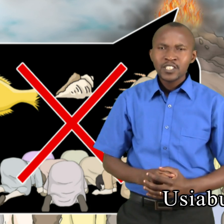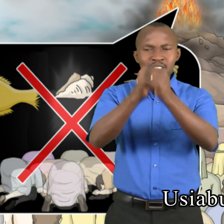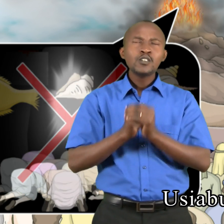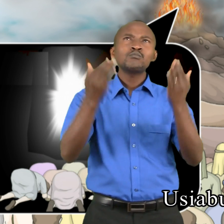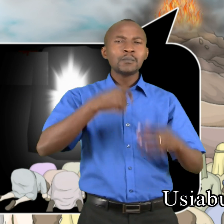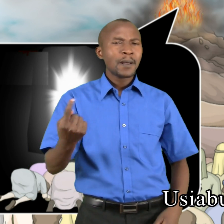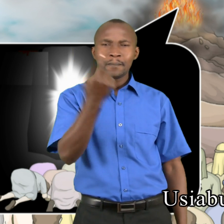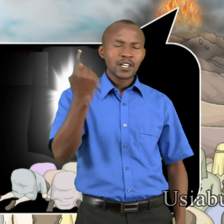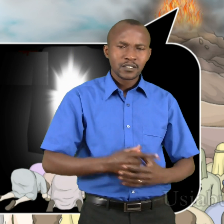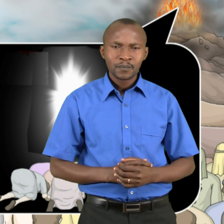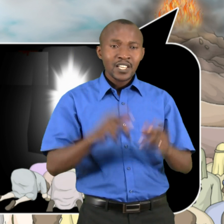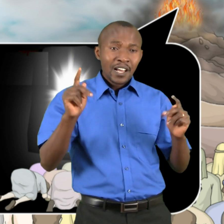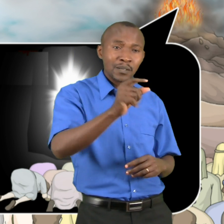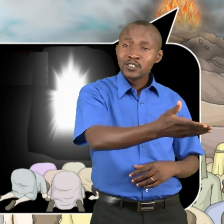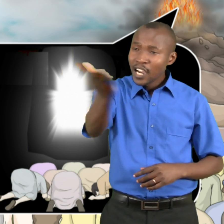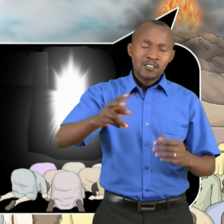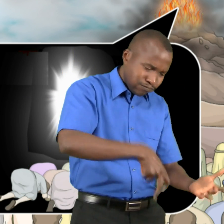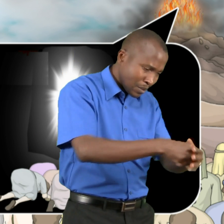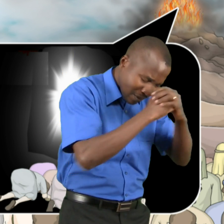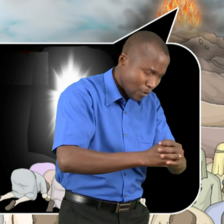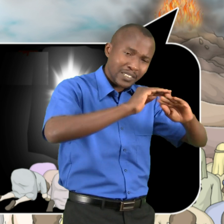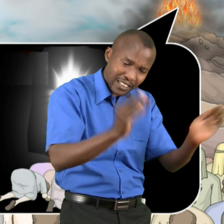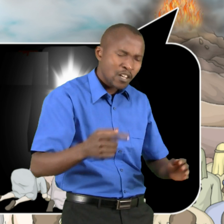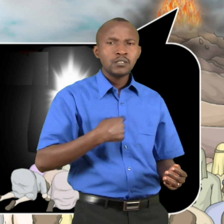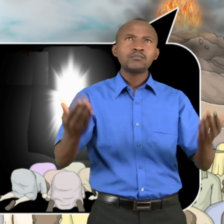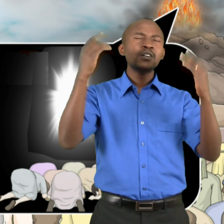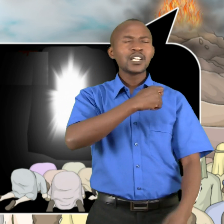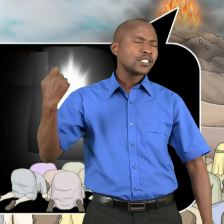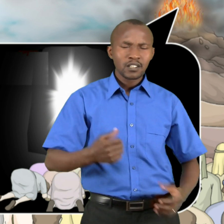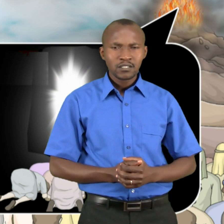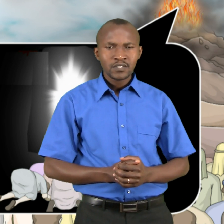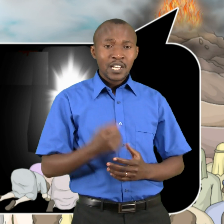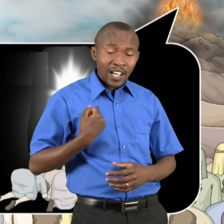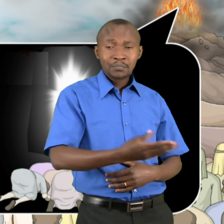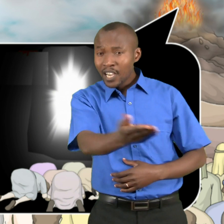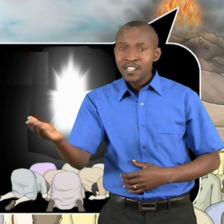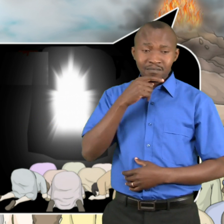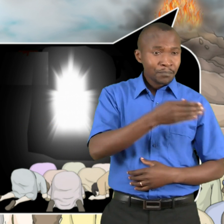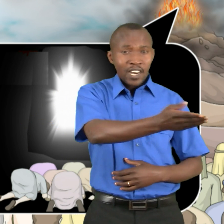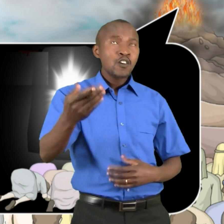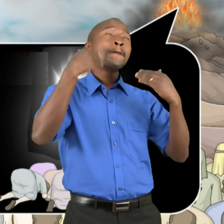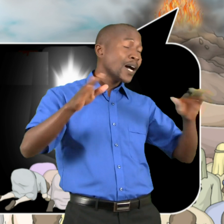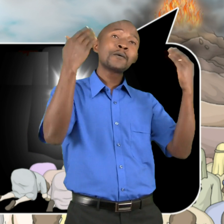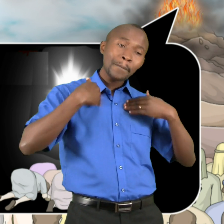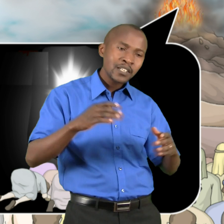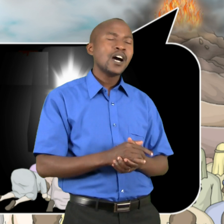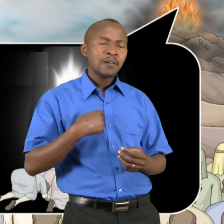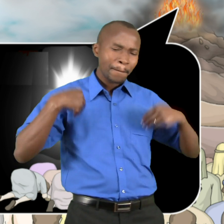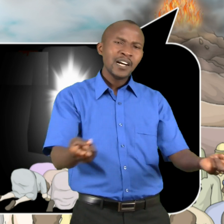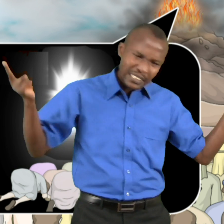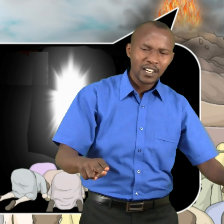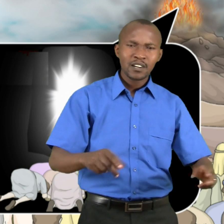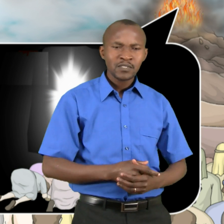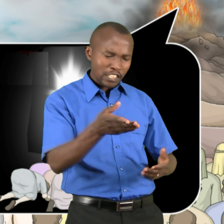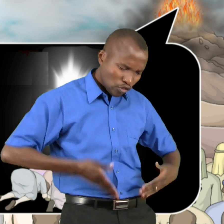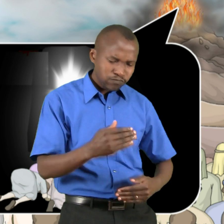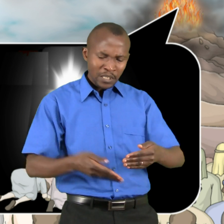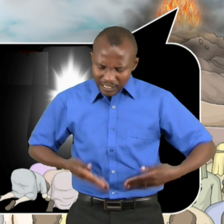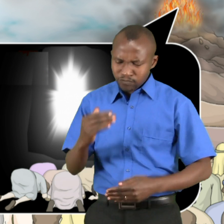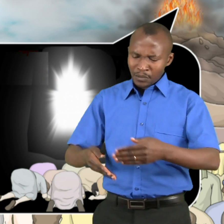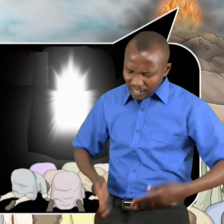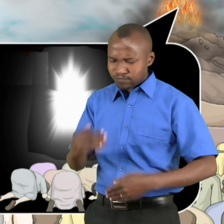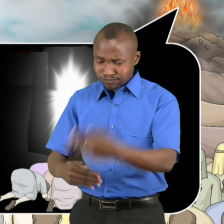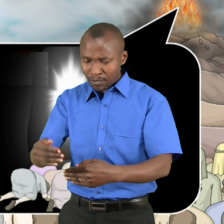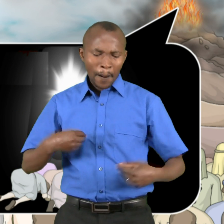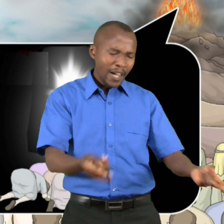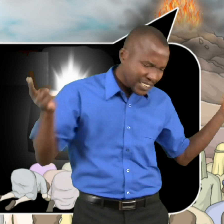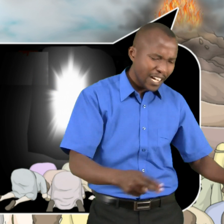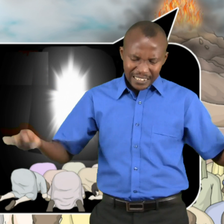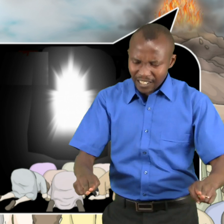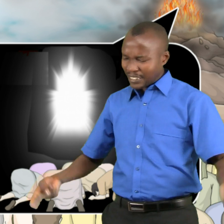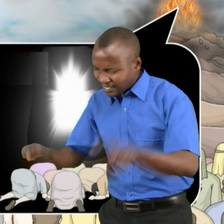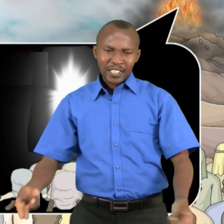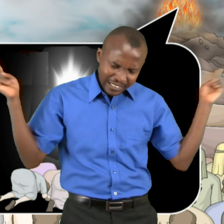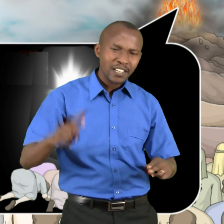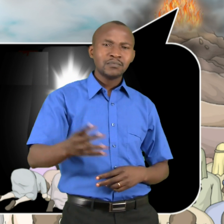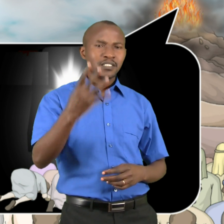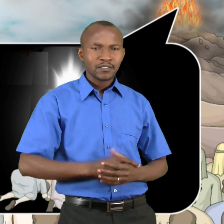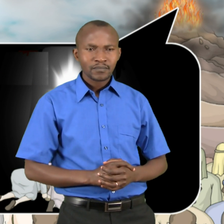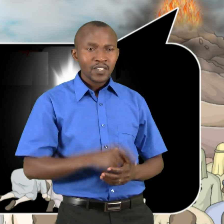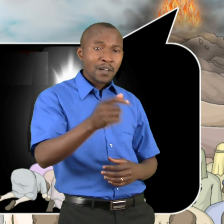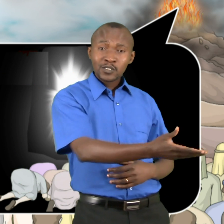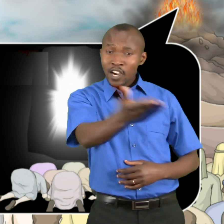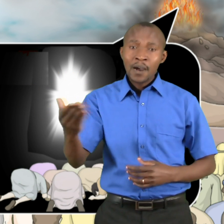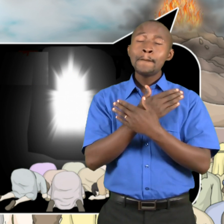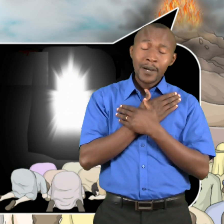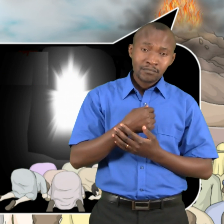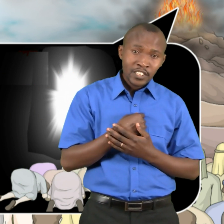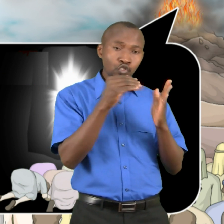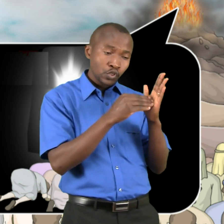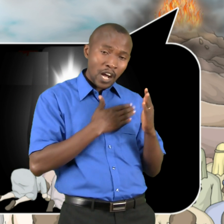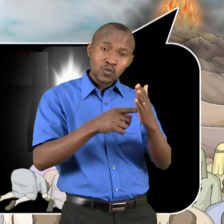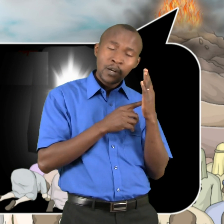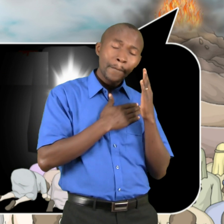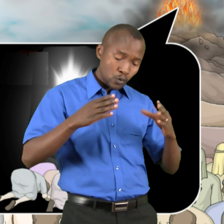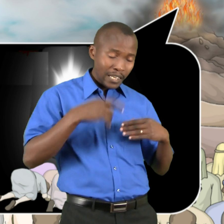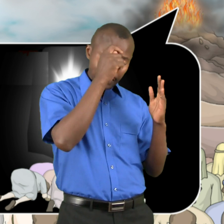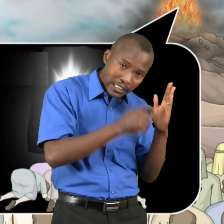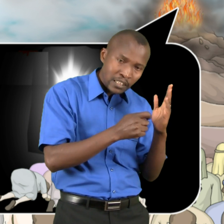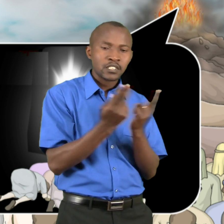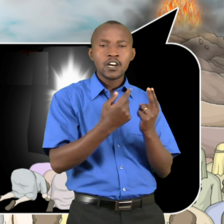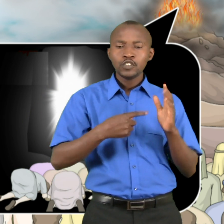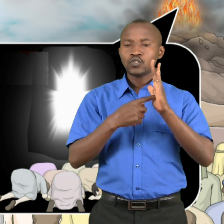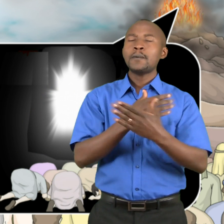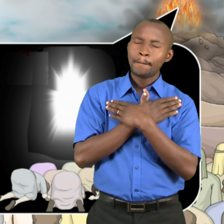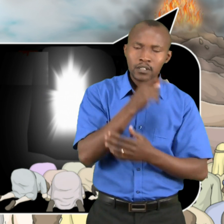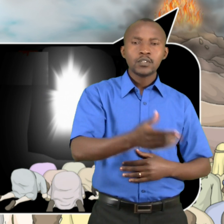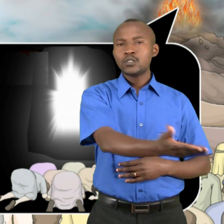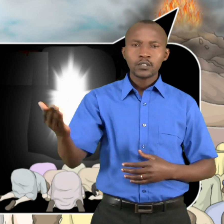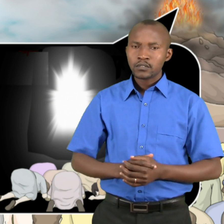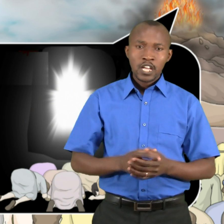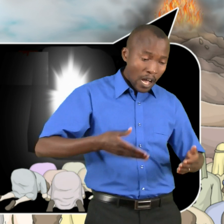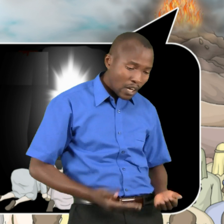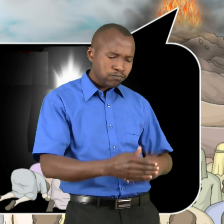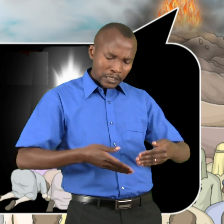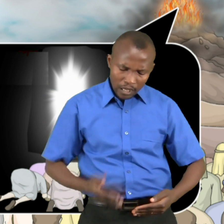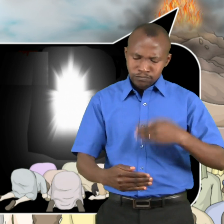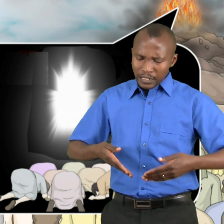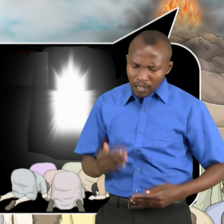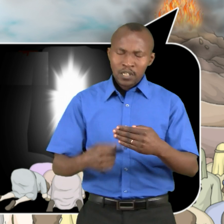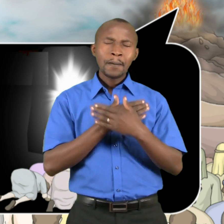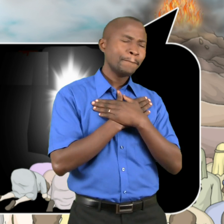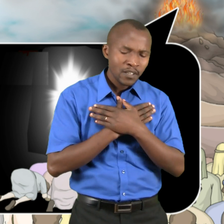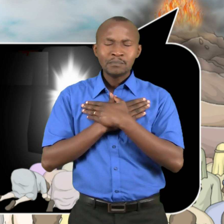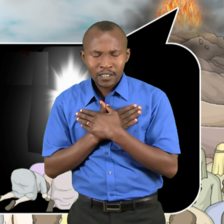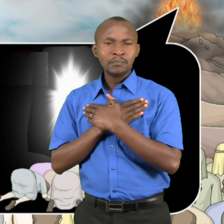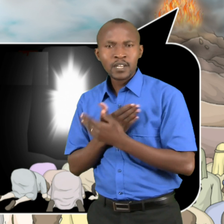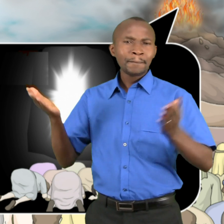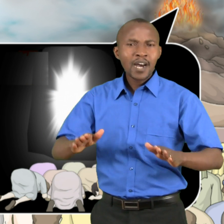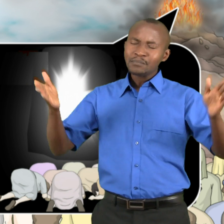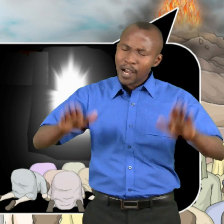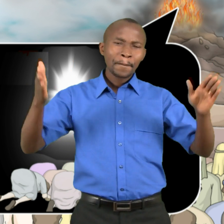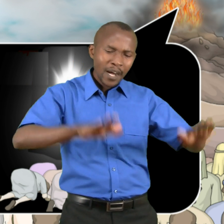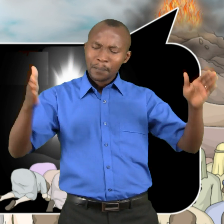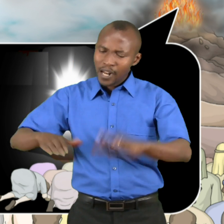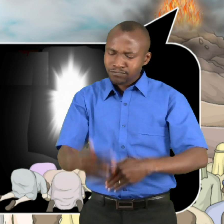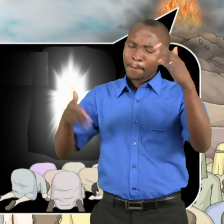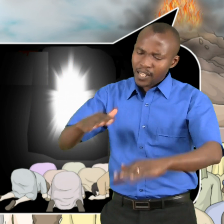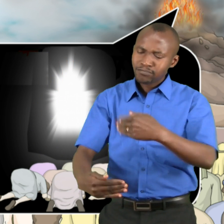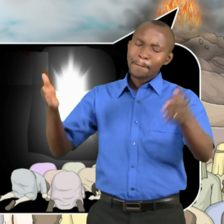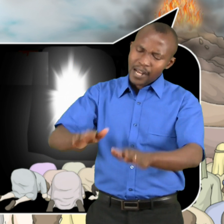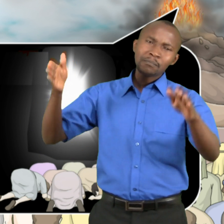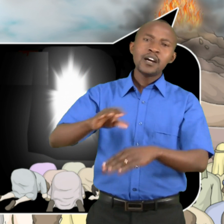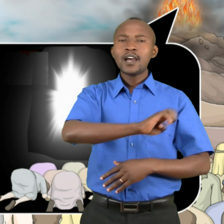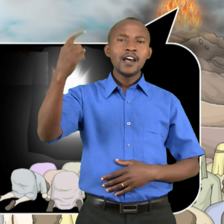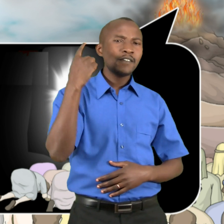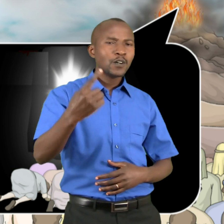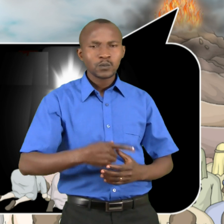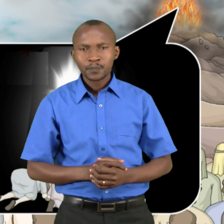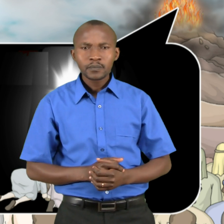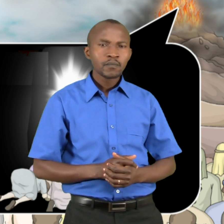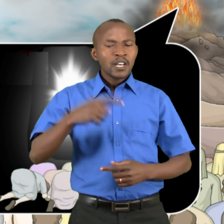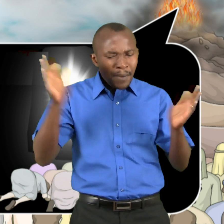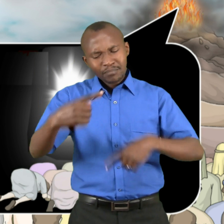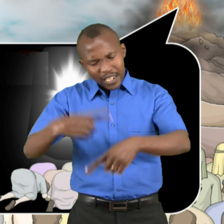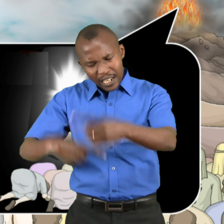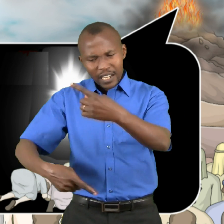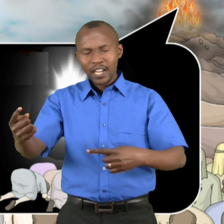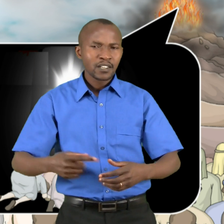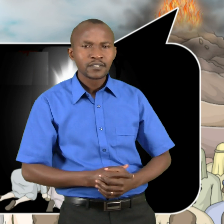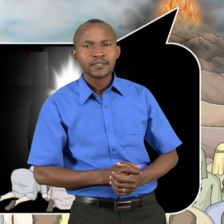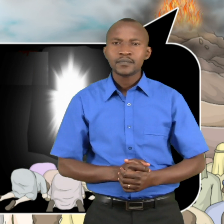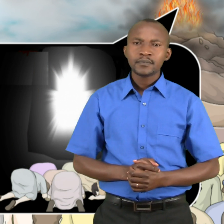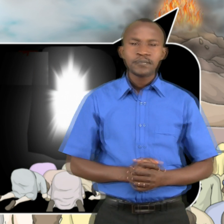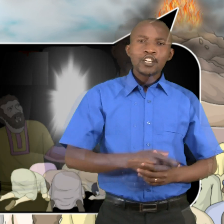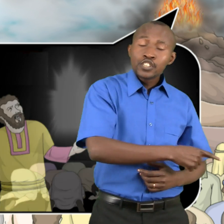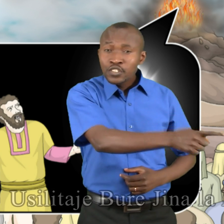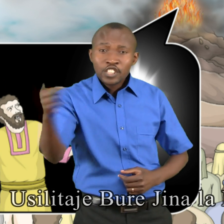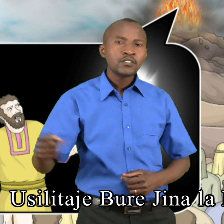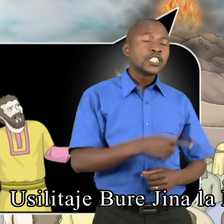for I, the LORD your God, am a jealous God, visiting the iniquity of the fathers on their children to the third and fourth generations of those who hate Me, but showing loving devotion to a thousand generations of those who love Me and keep My commandments.